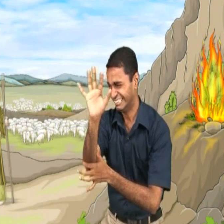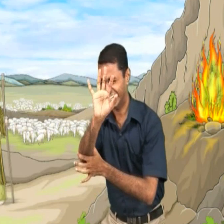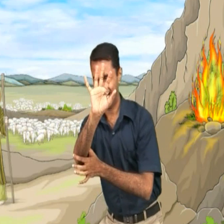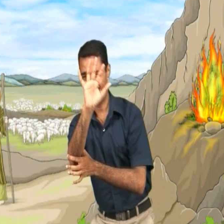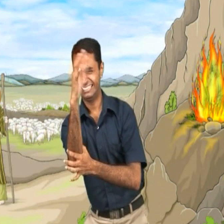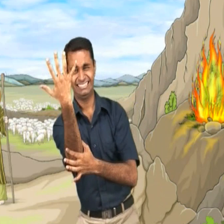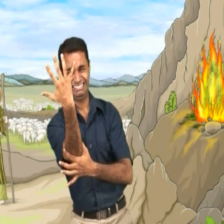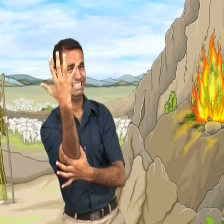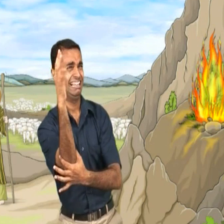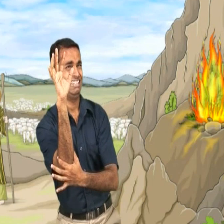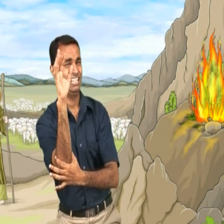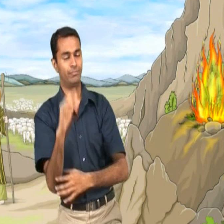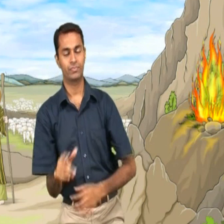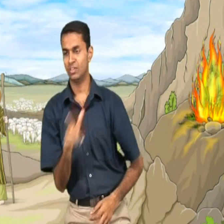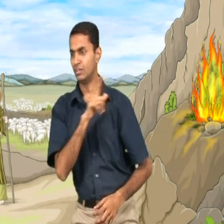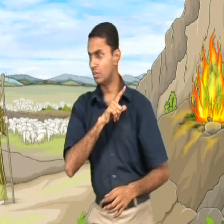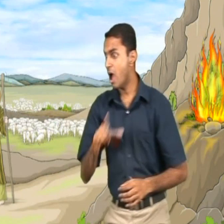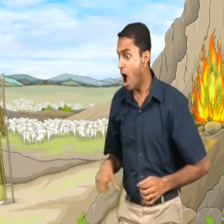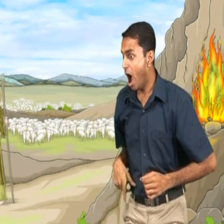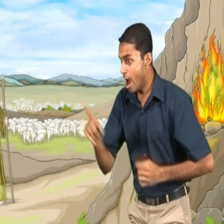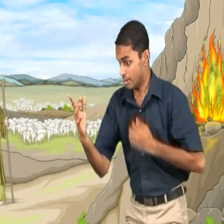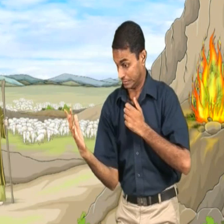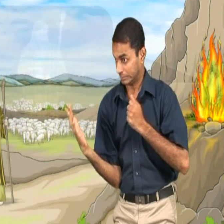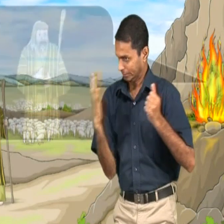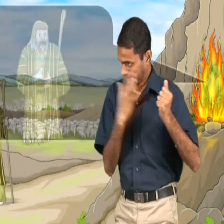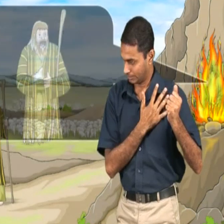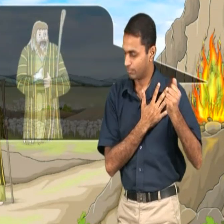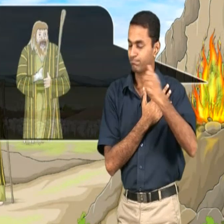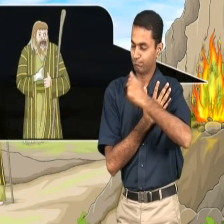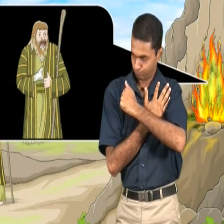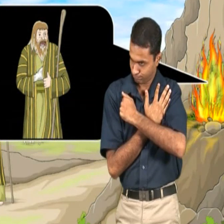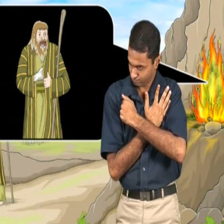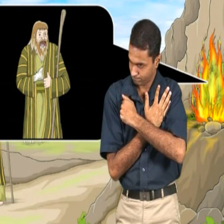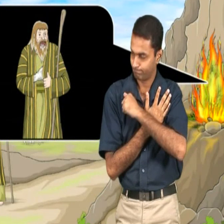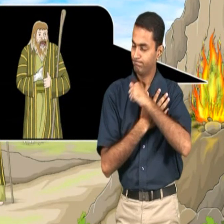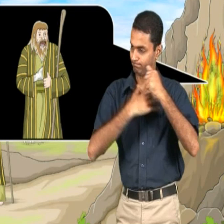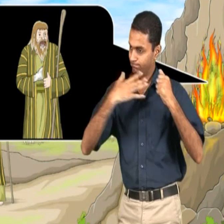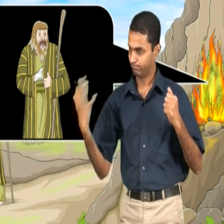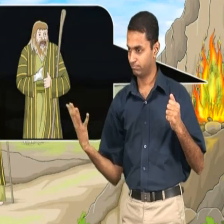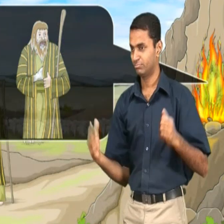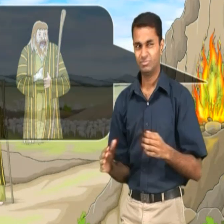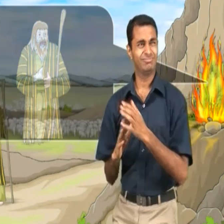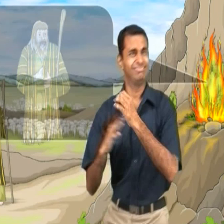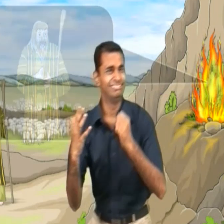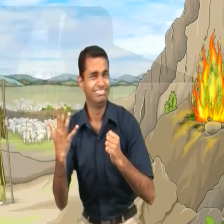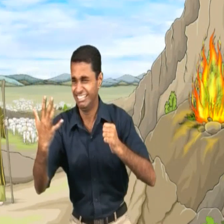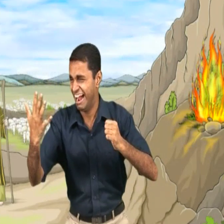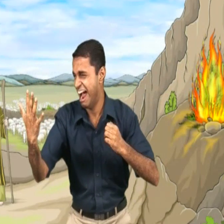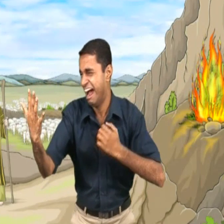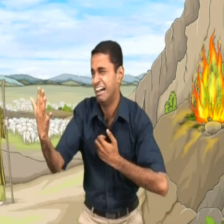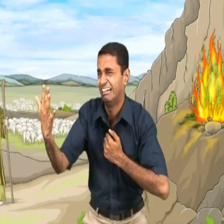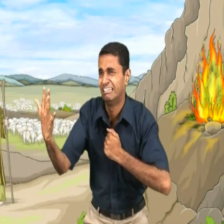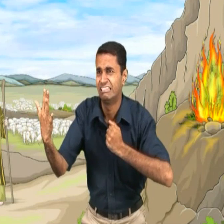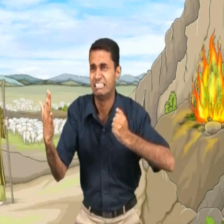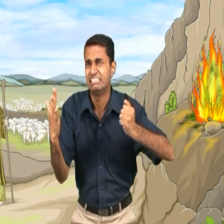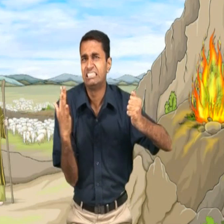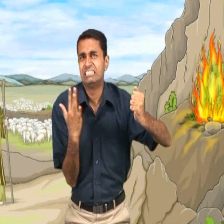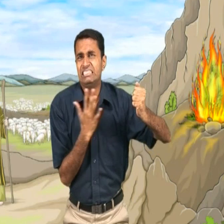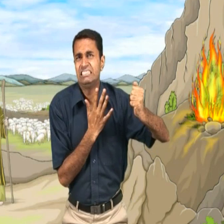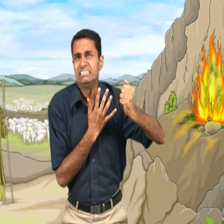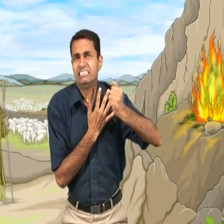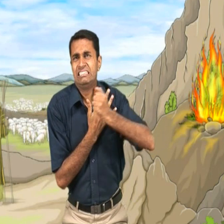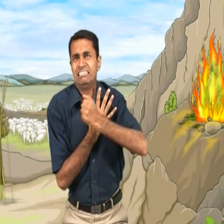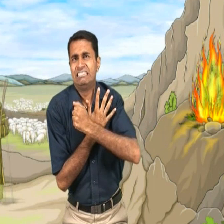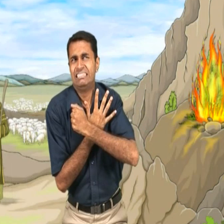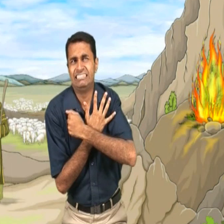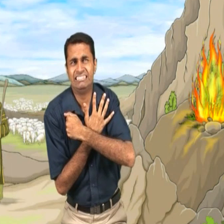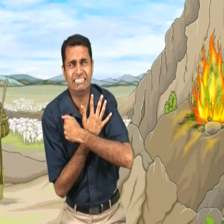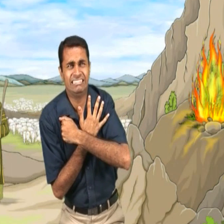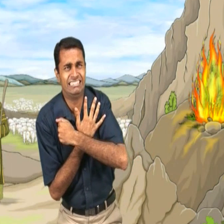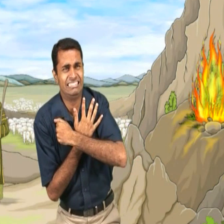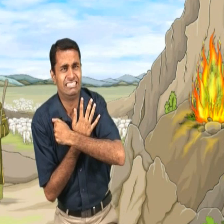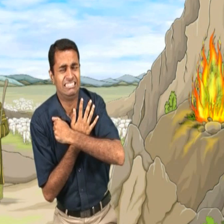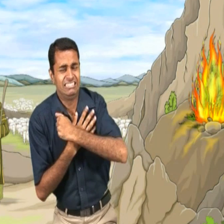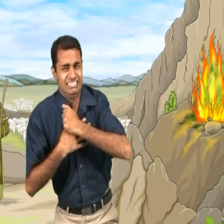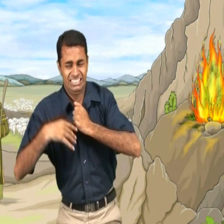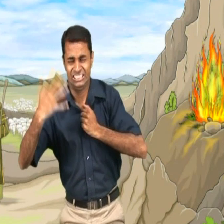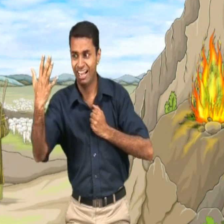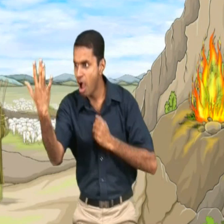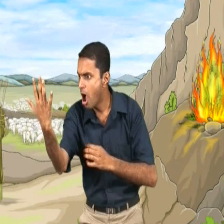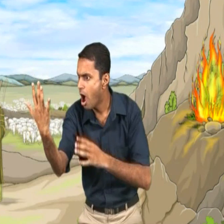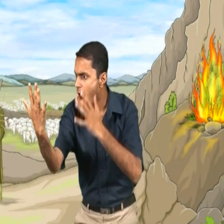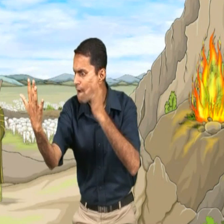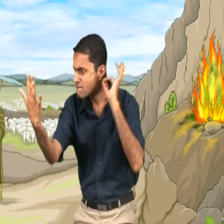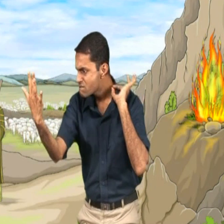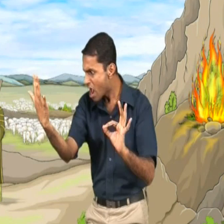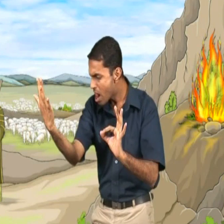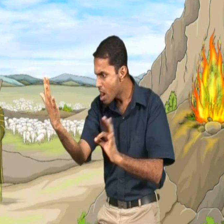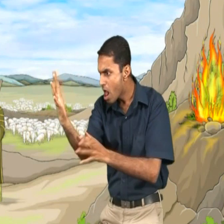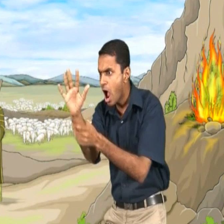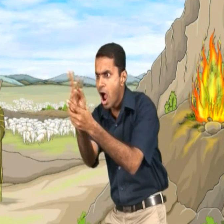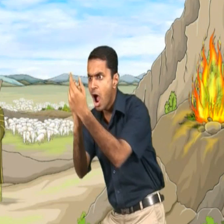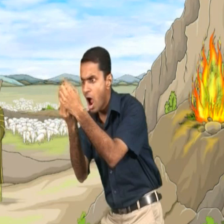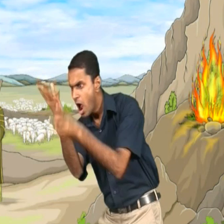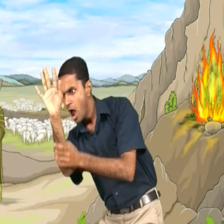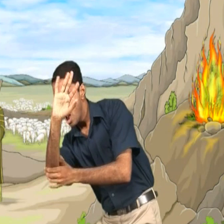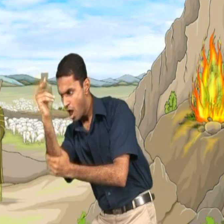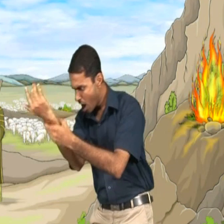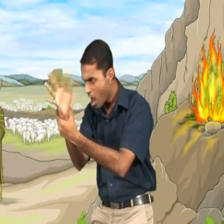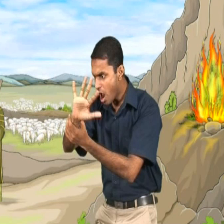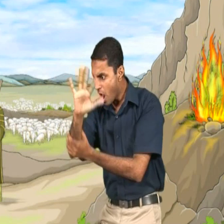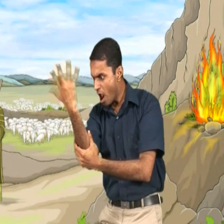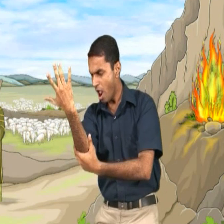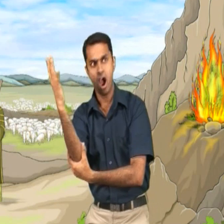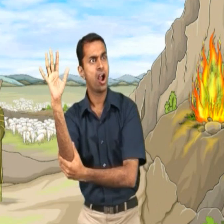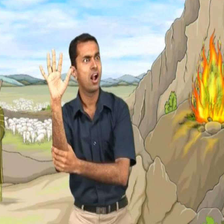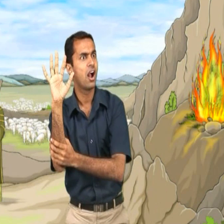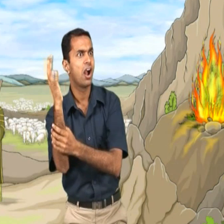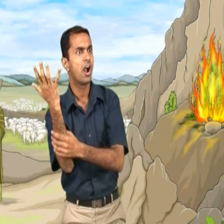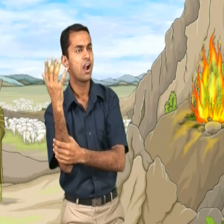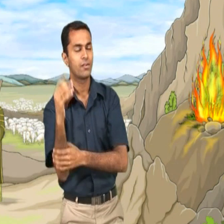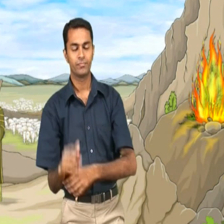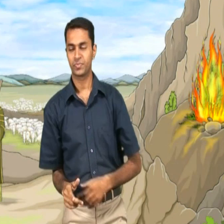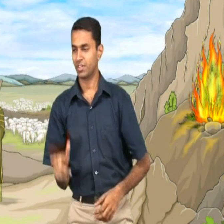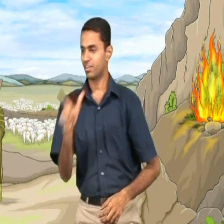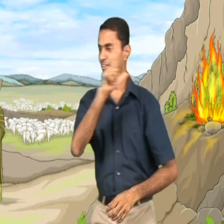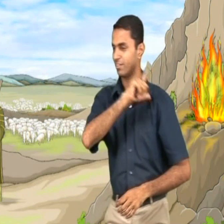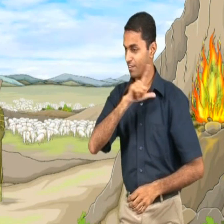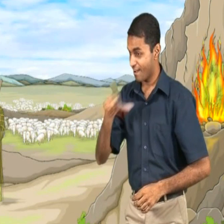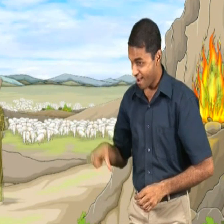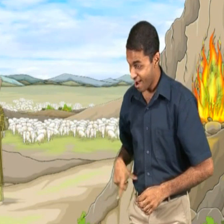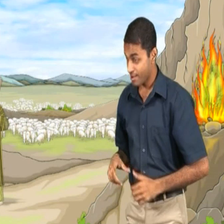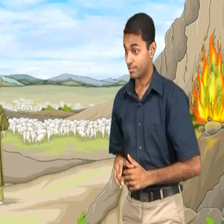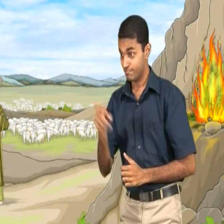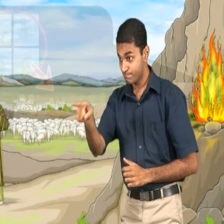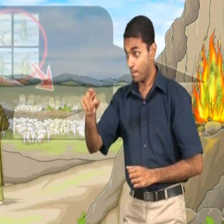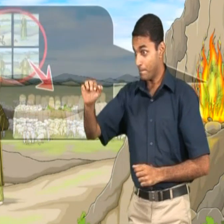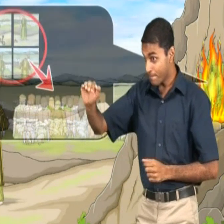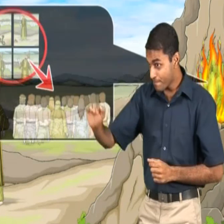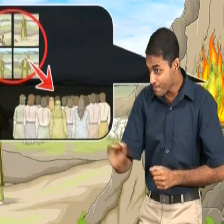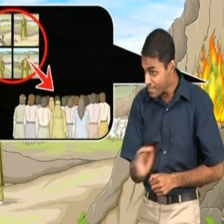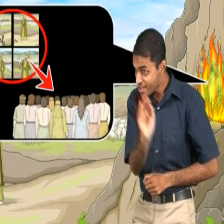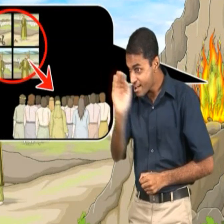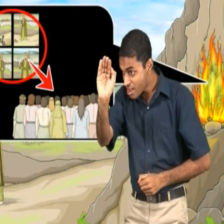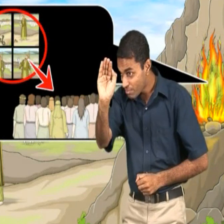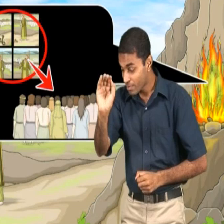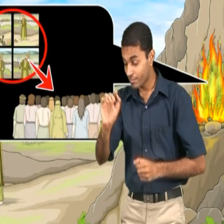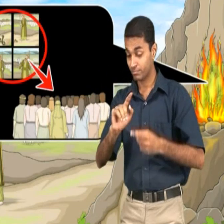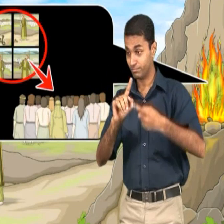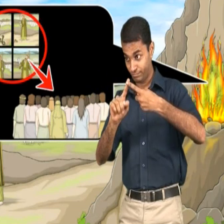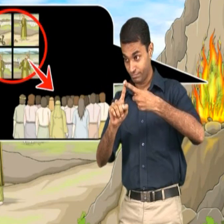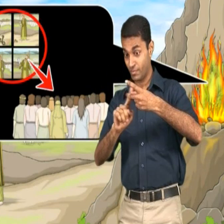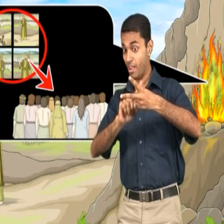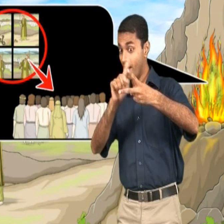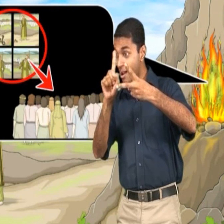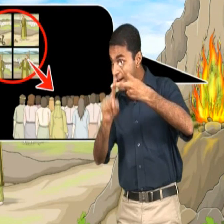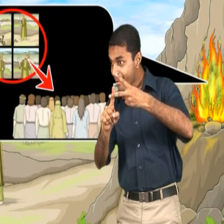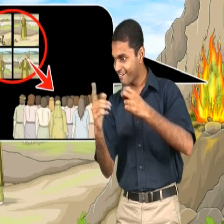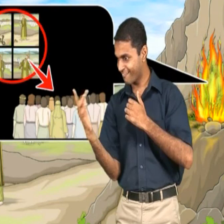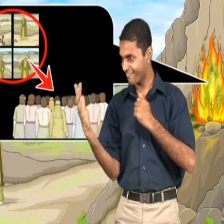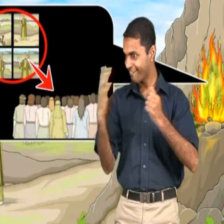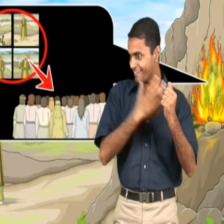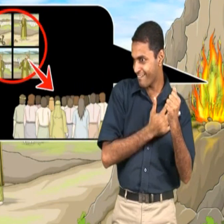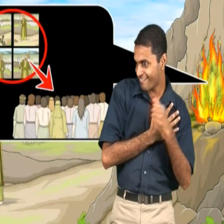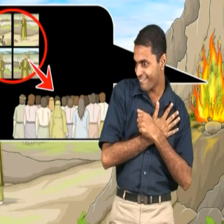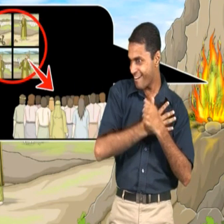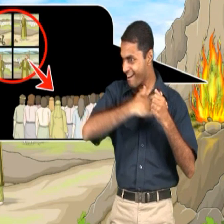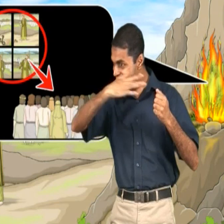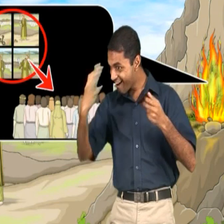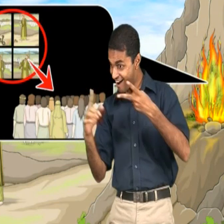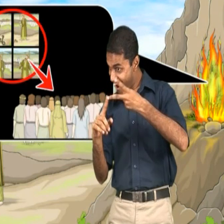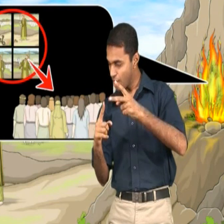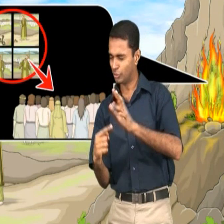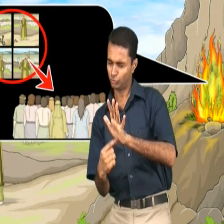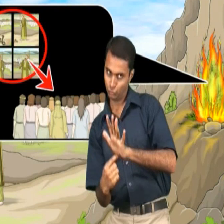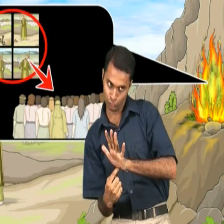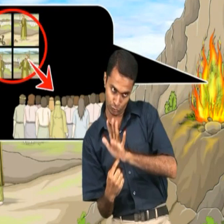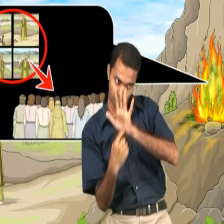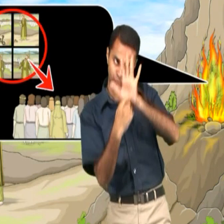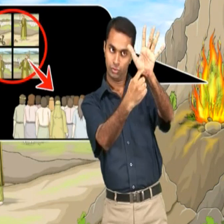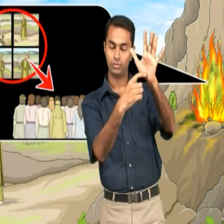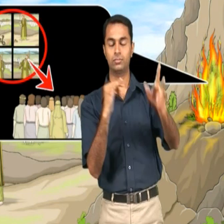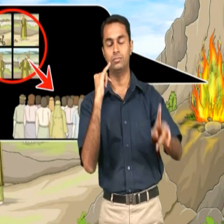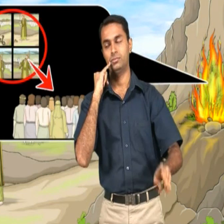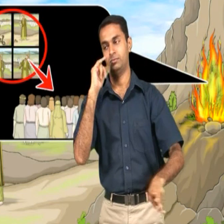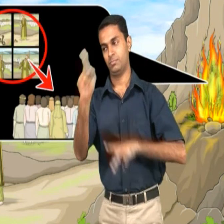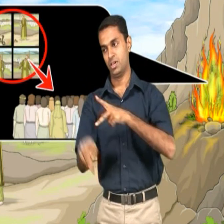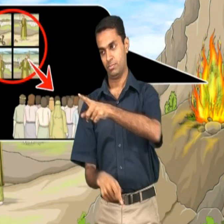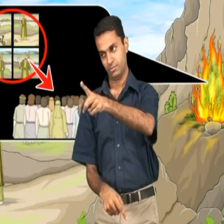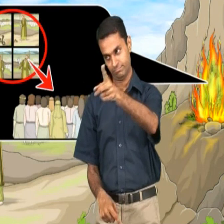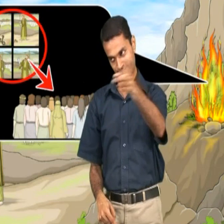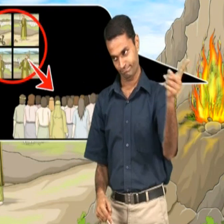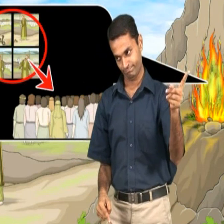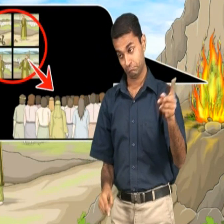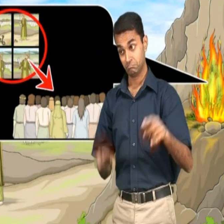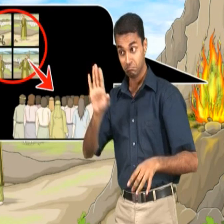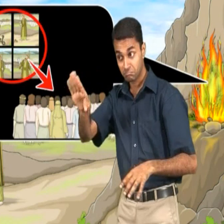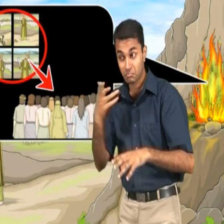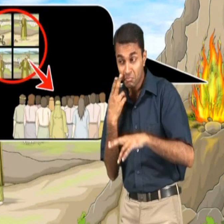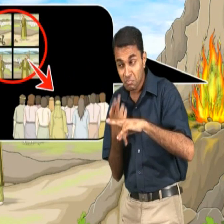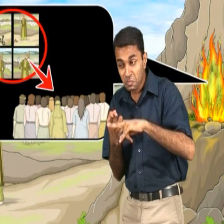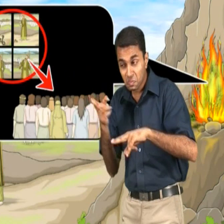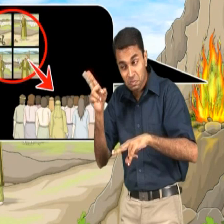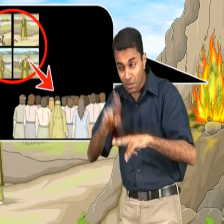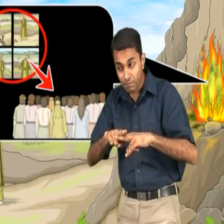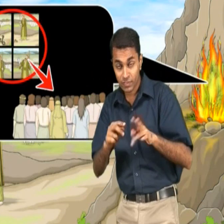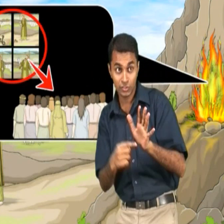“Put your hand back inside your cloak,” said the LORD. So Moses put his hand back inside his cloak, and when he took it out, it was restored, like the rest of his skin.